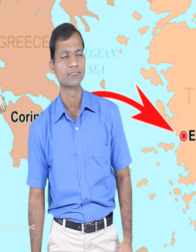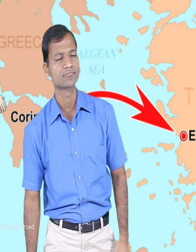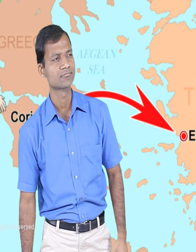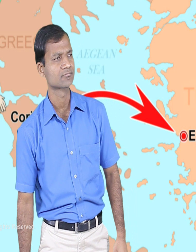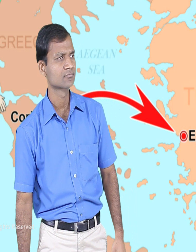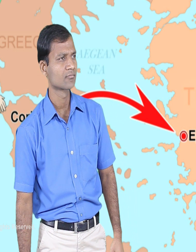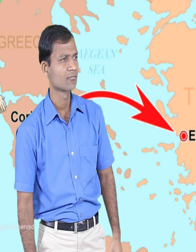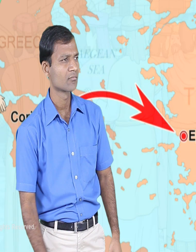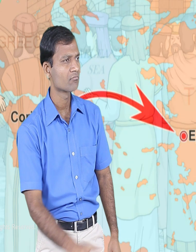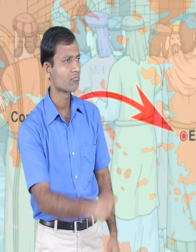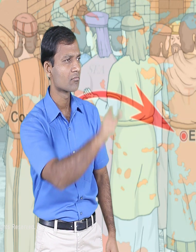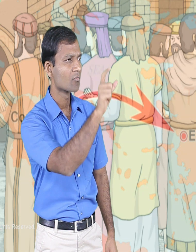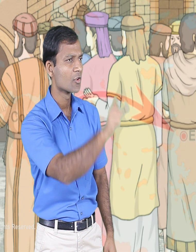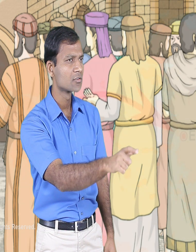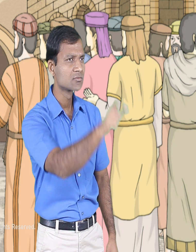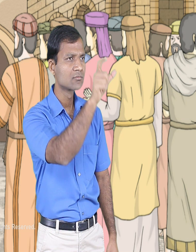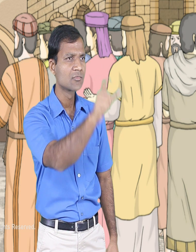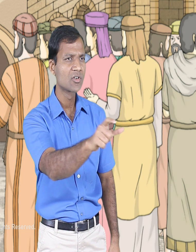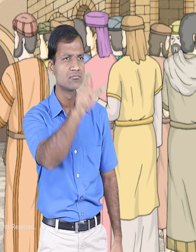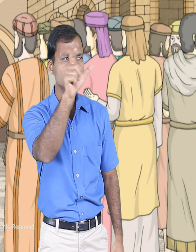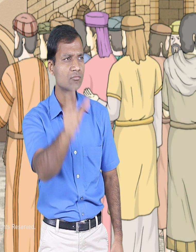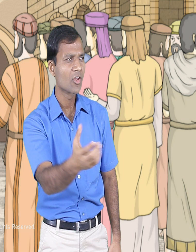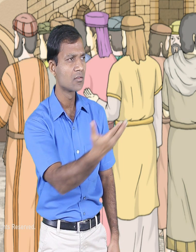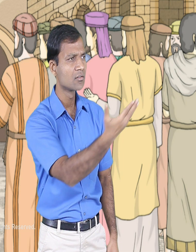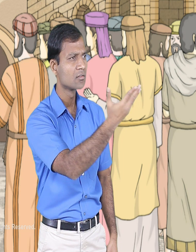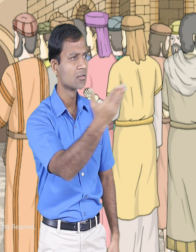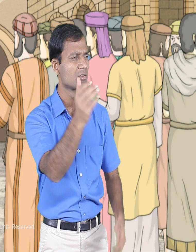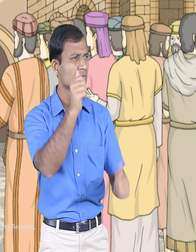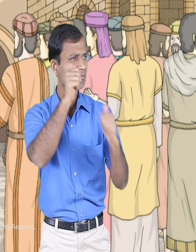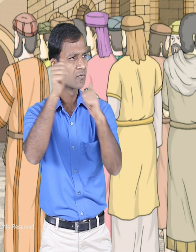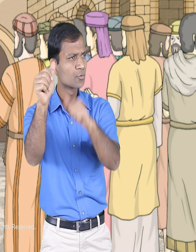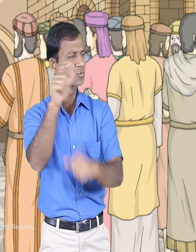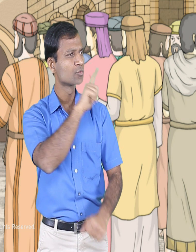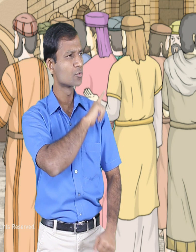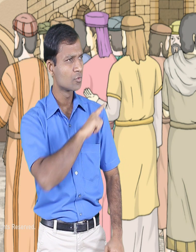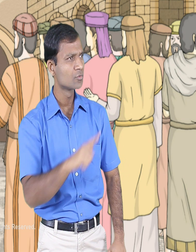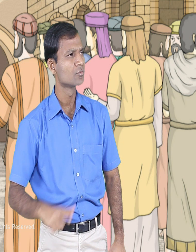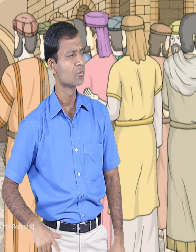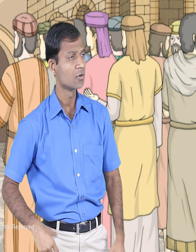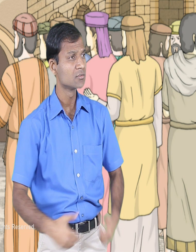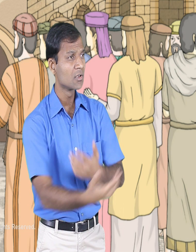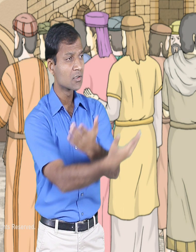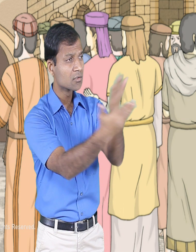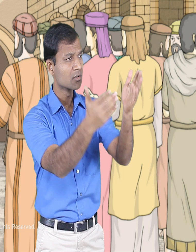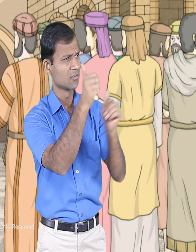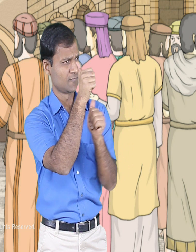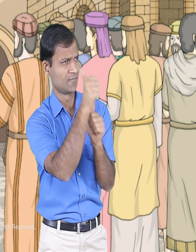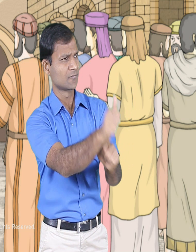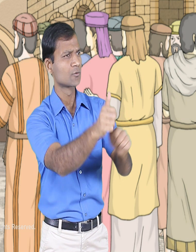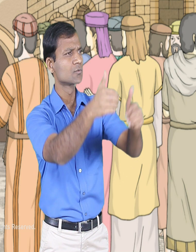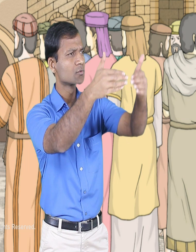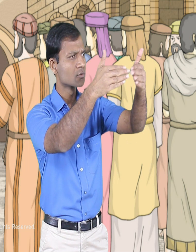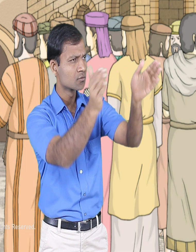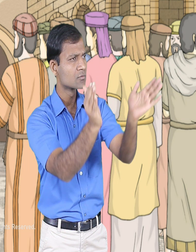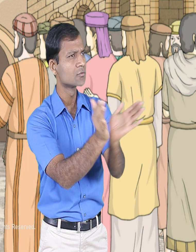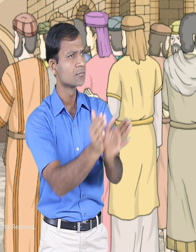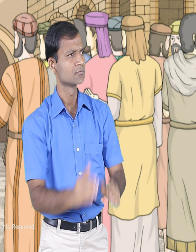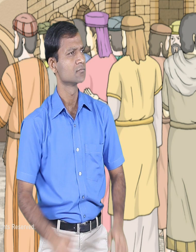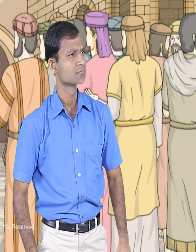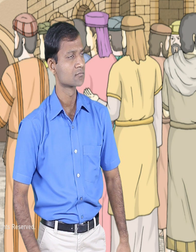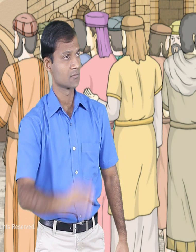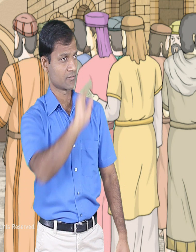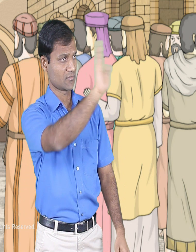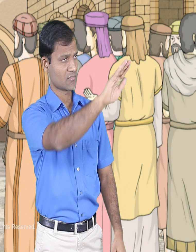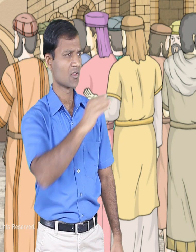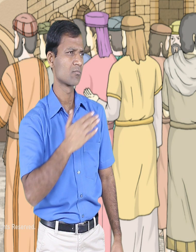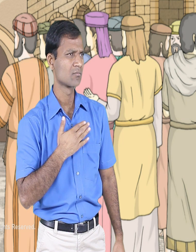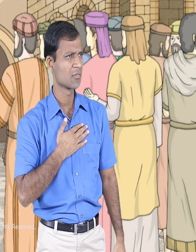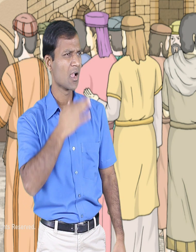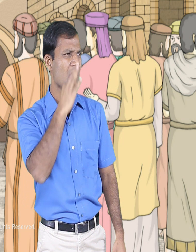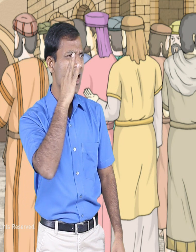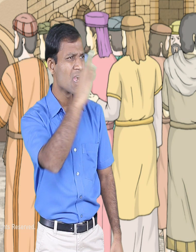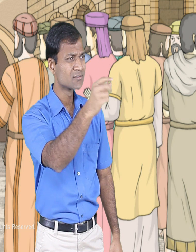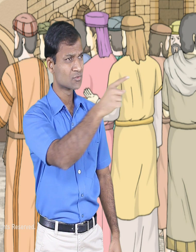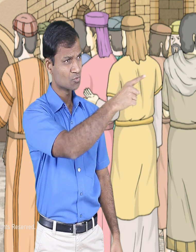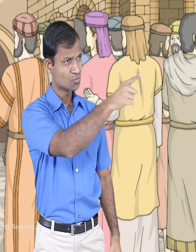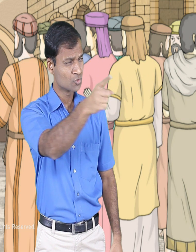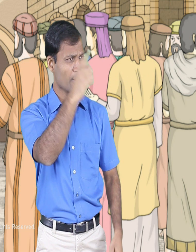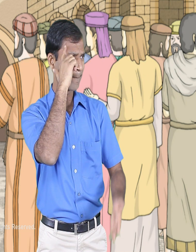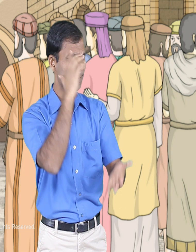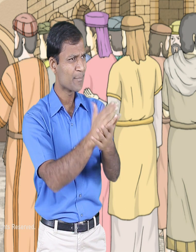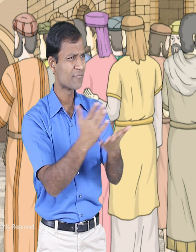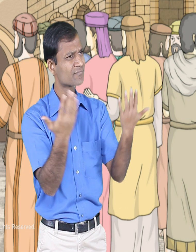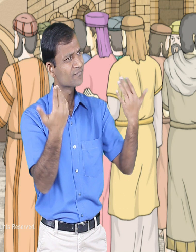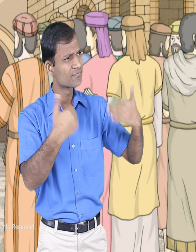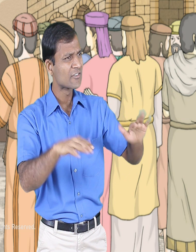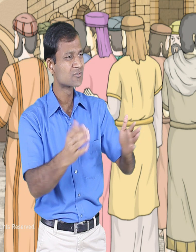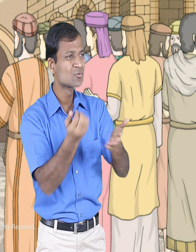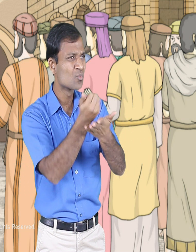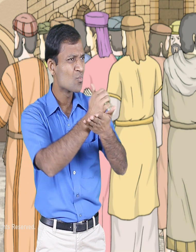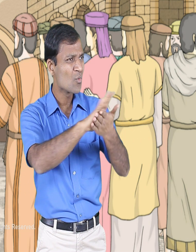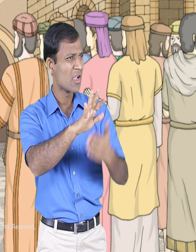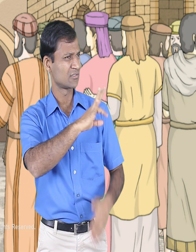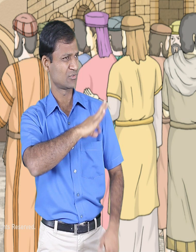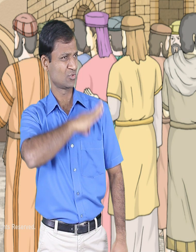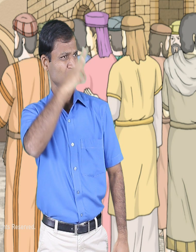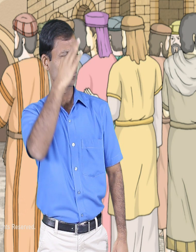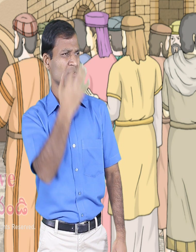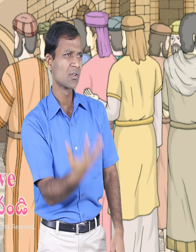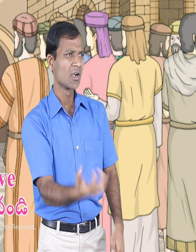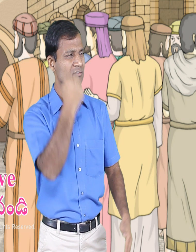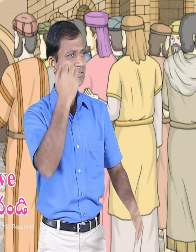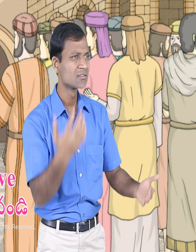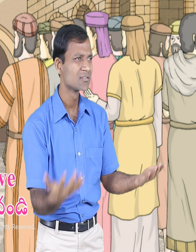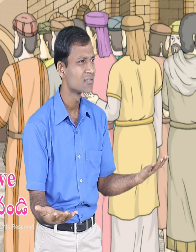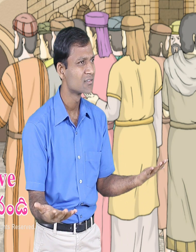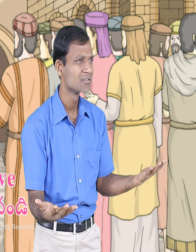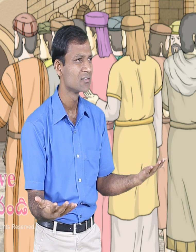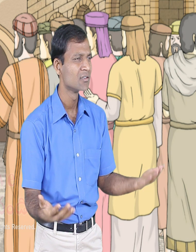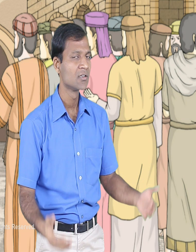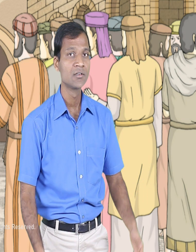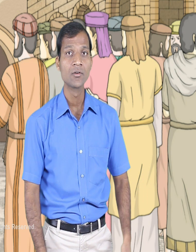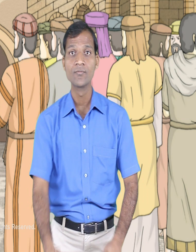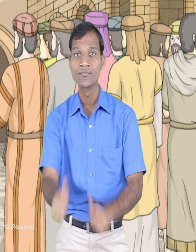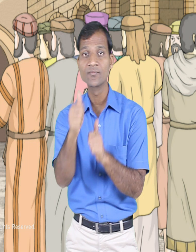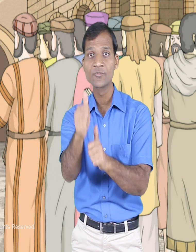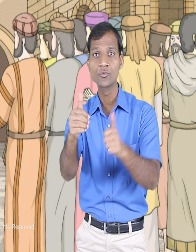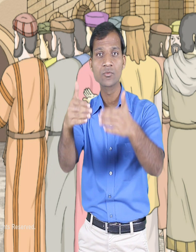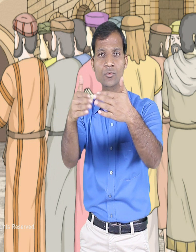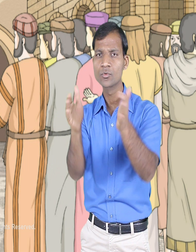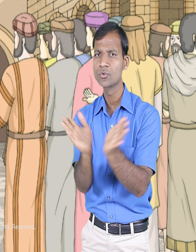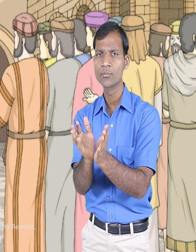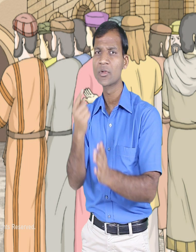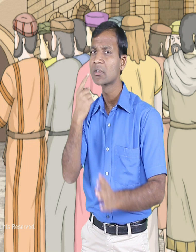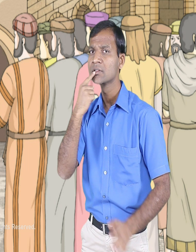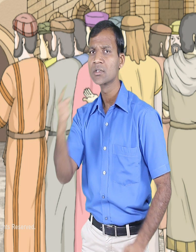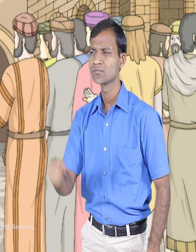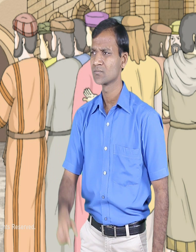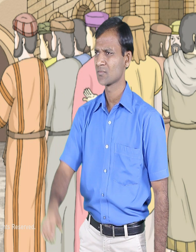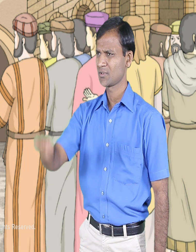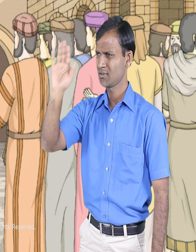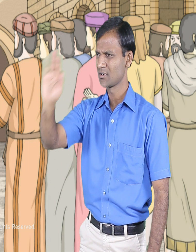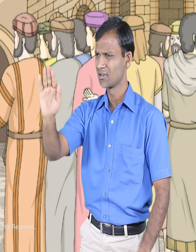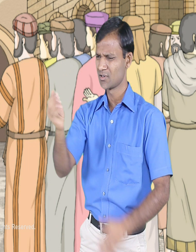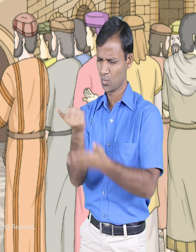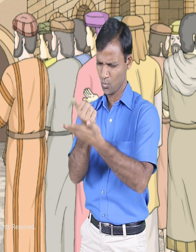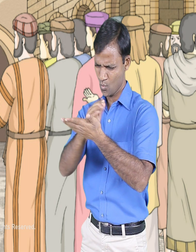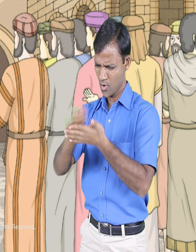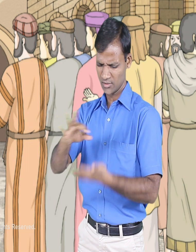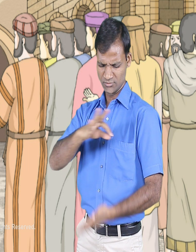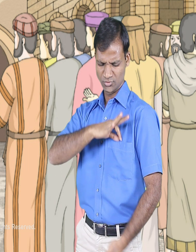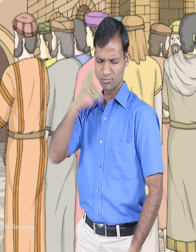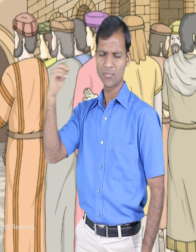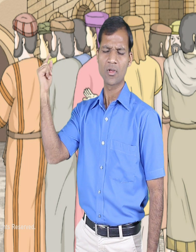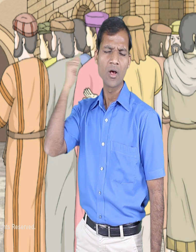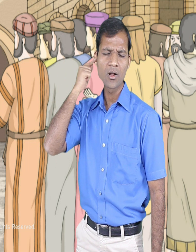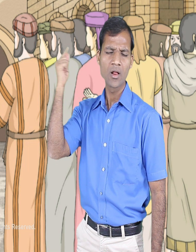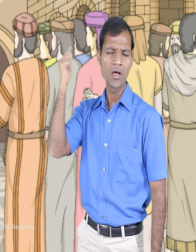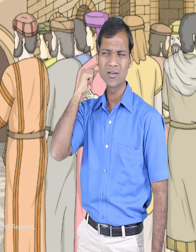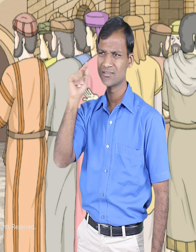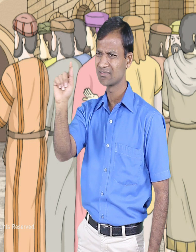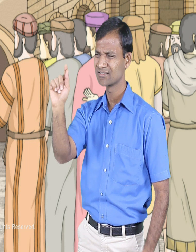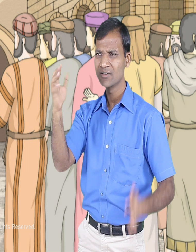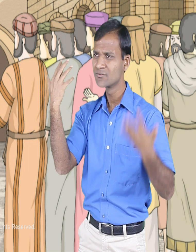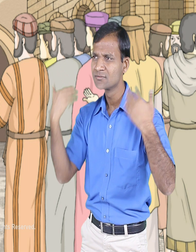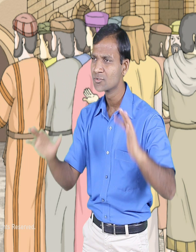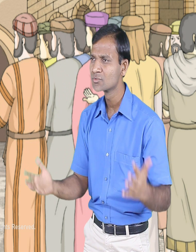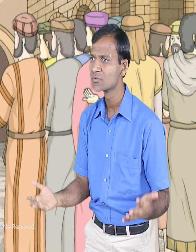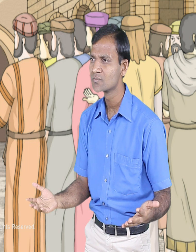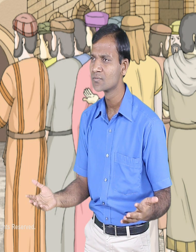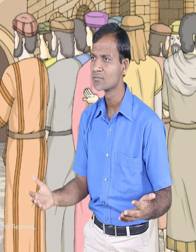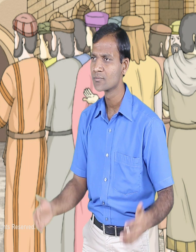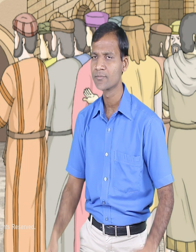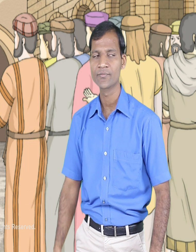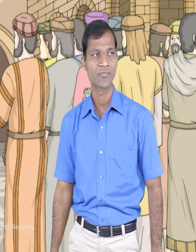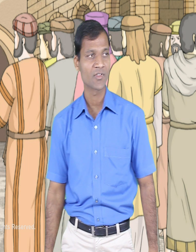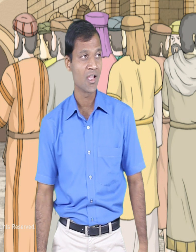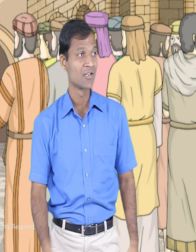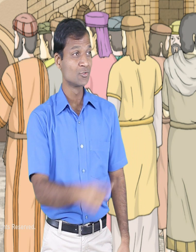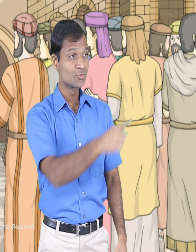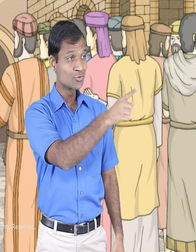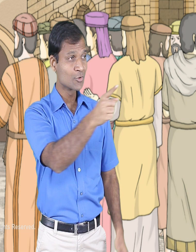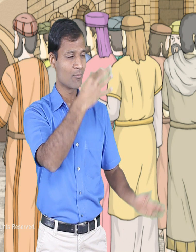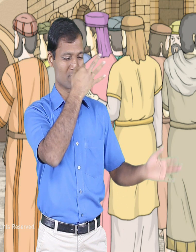There he found some disciples and asked them, “Did you receive the Holy Spirit when you became believers?”